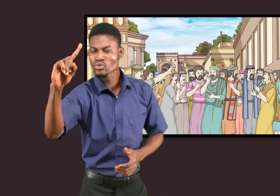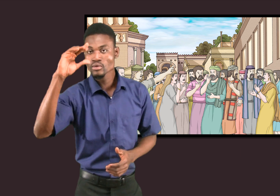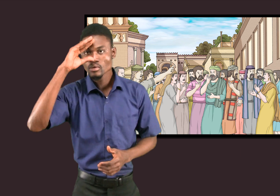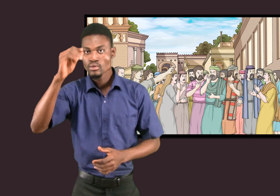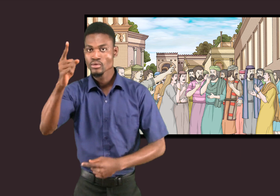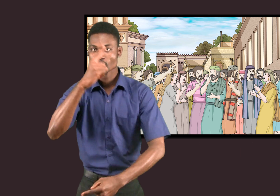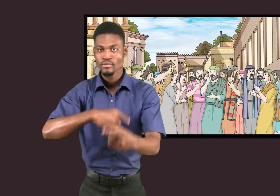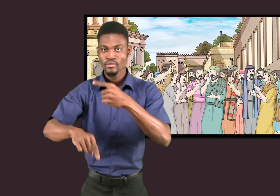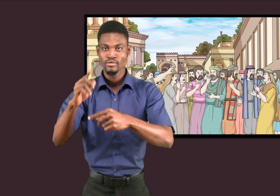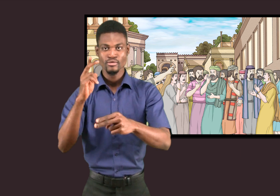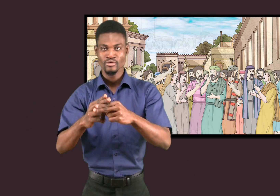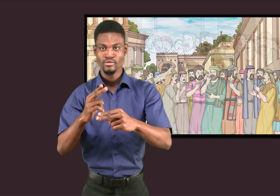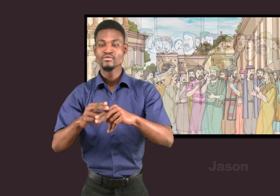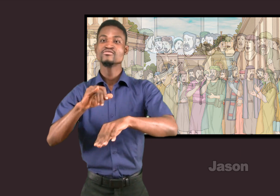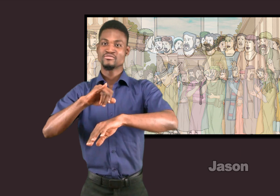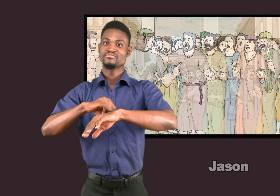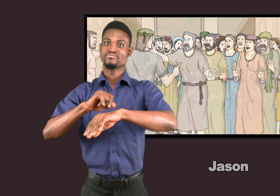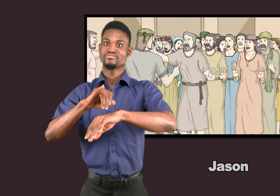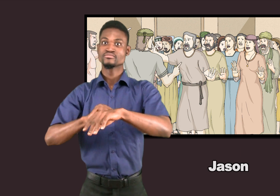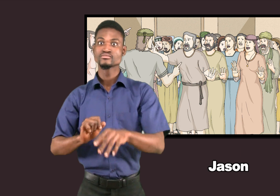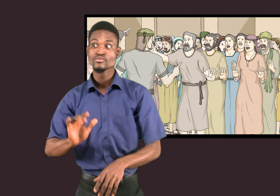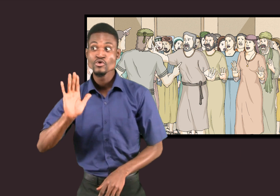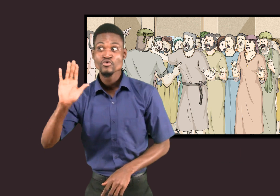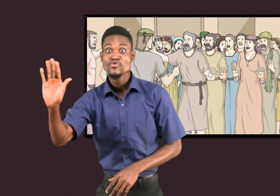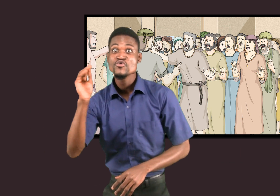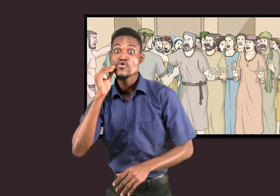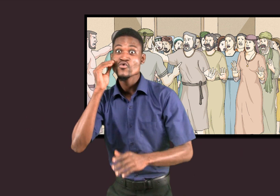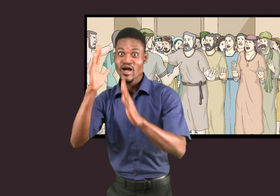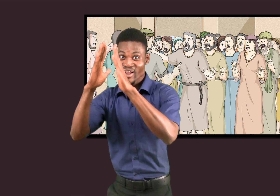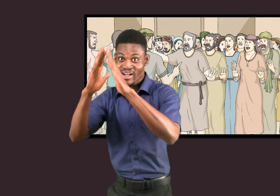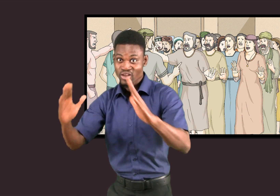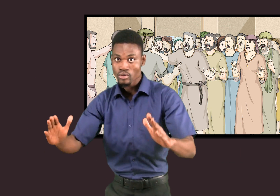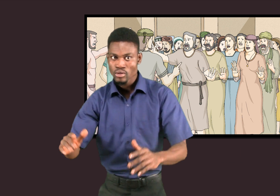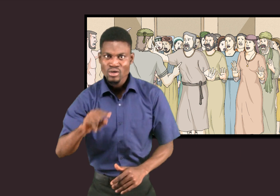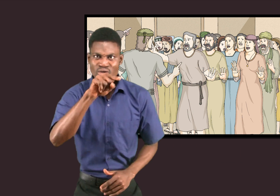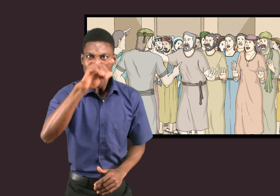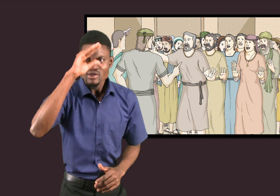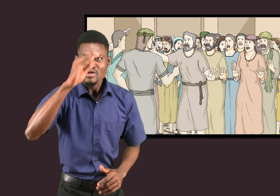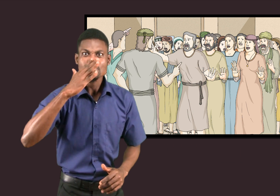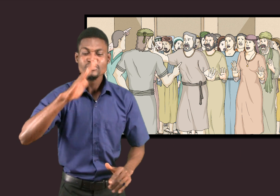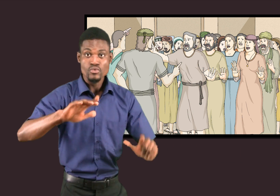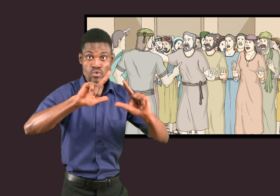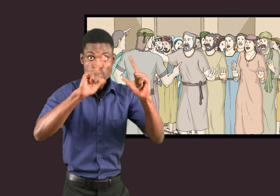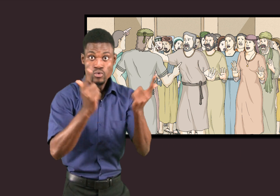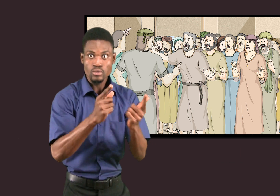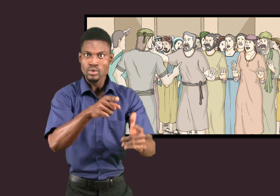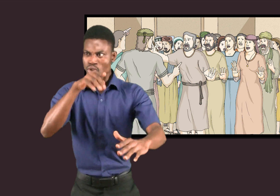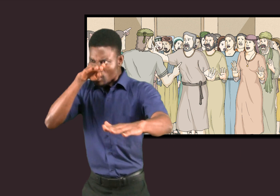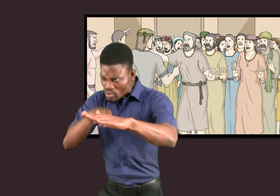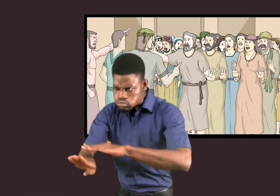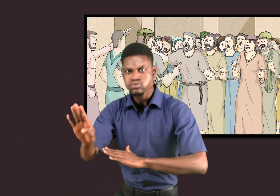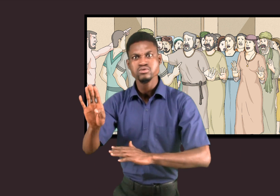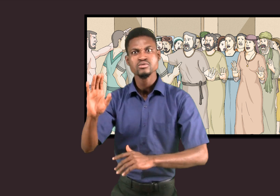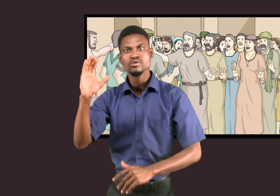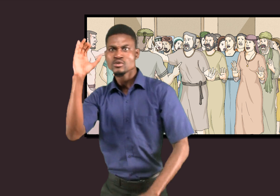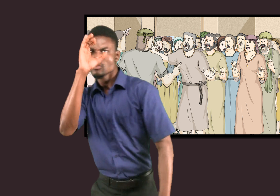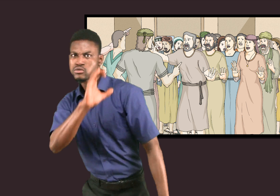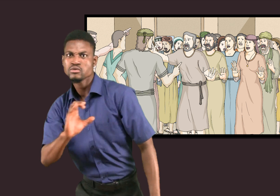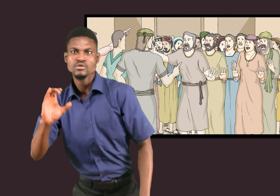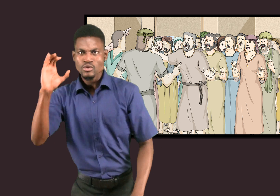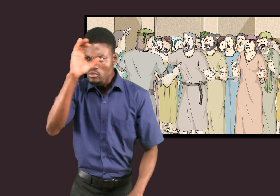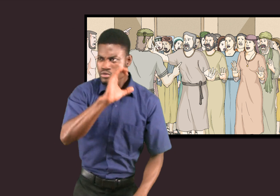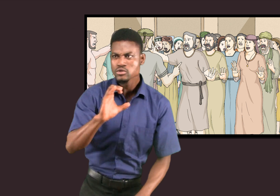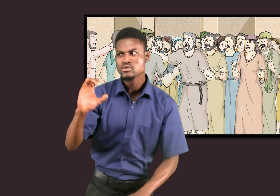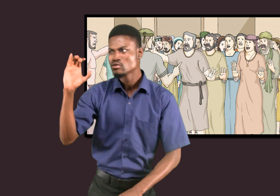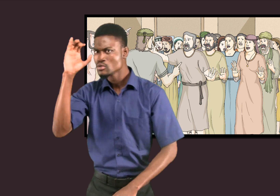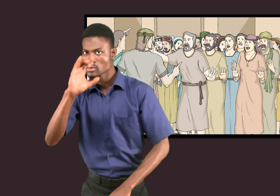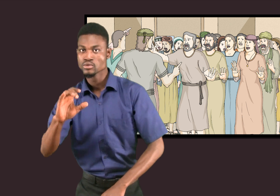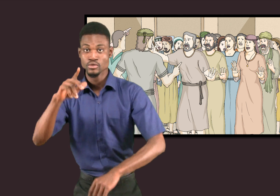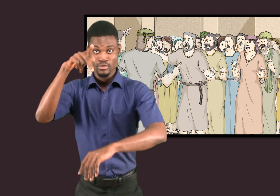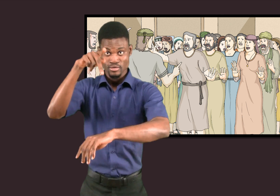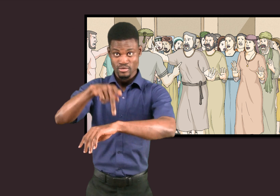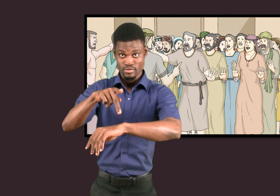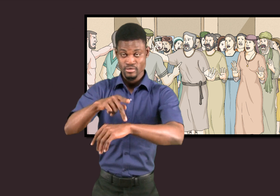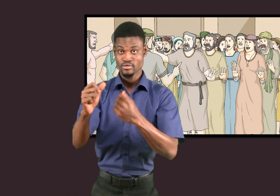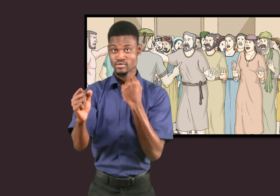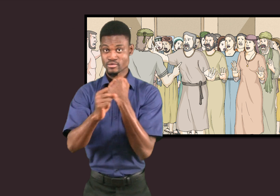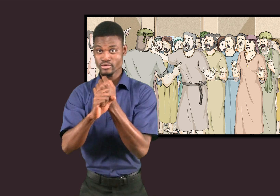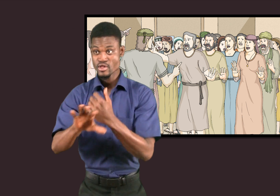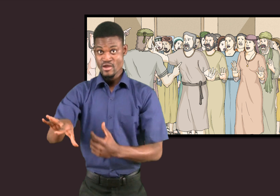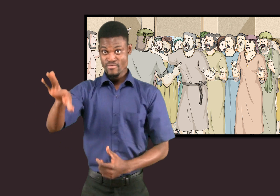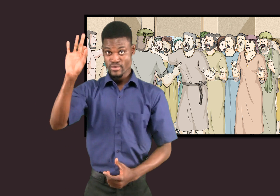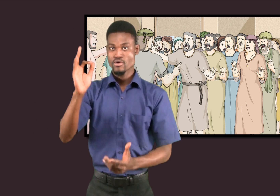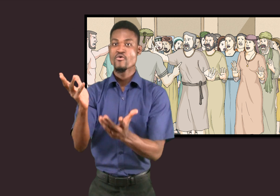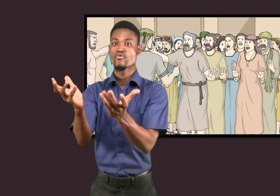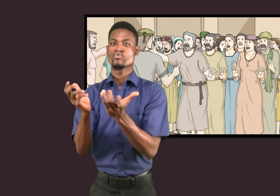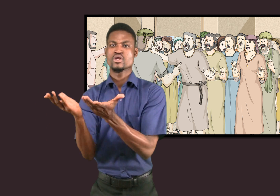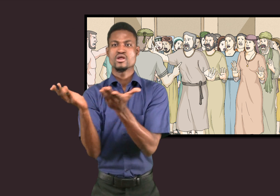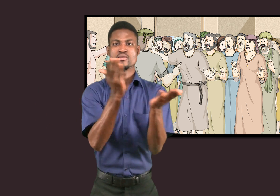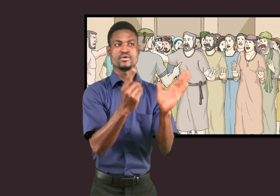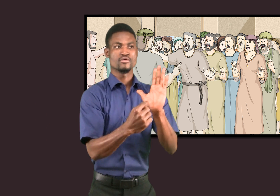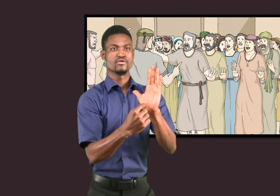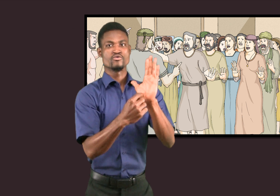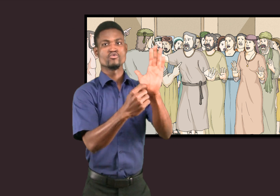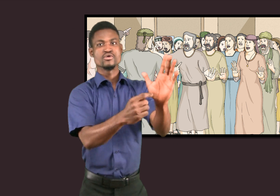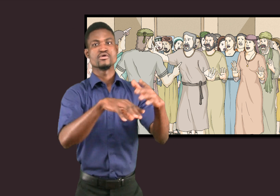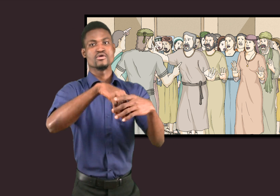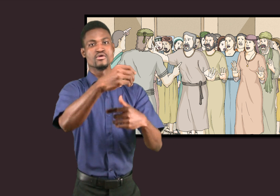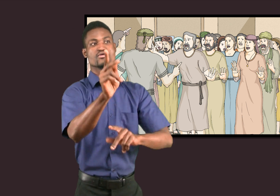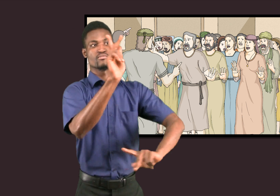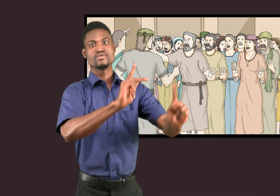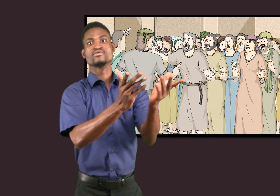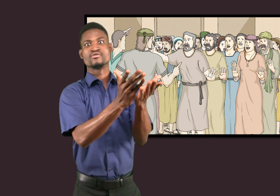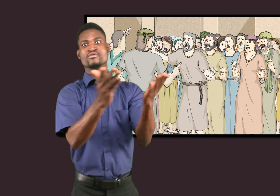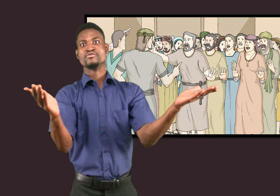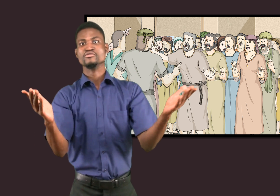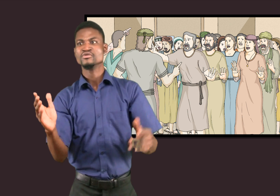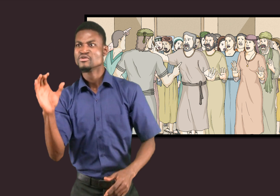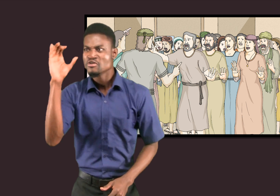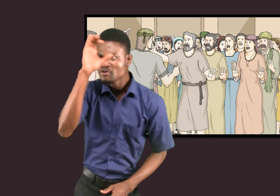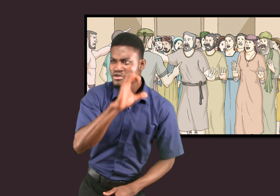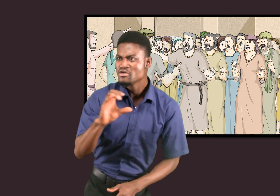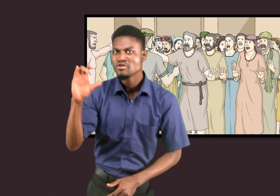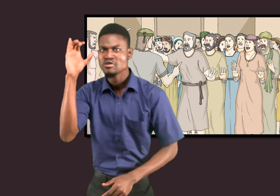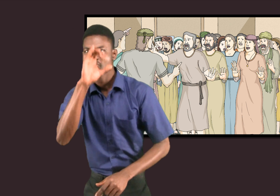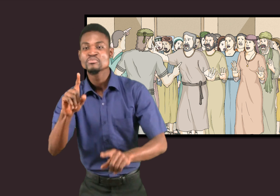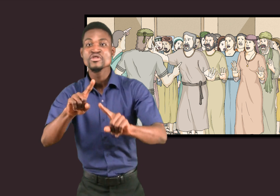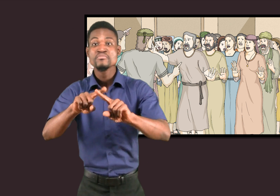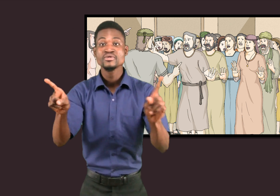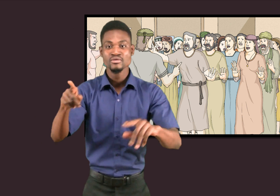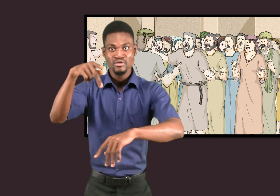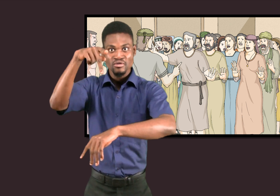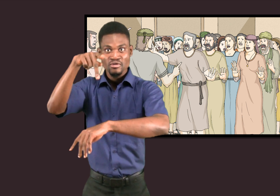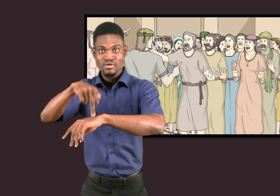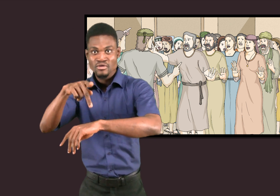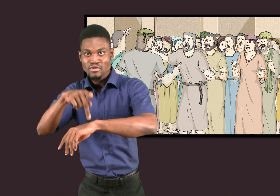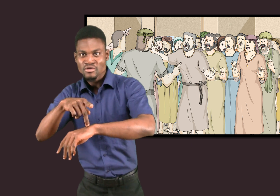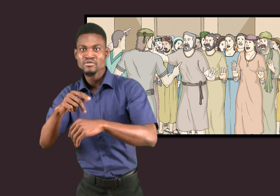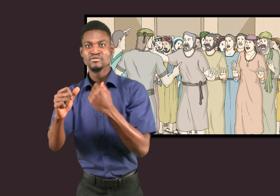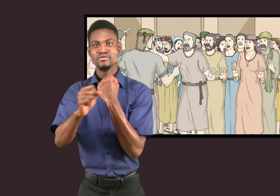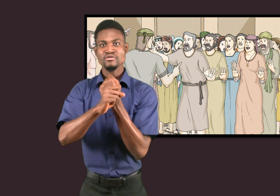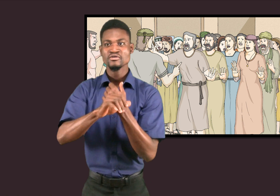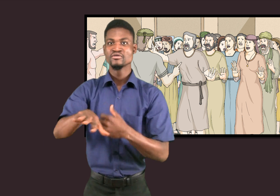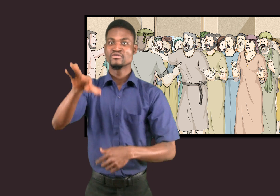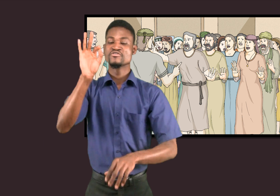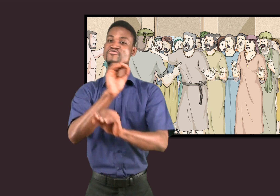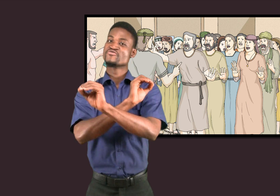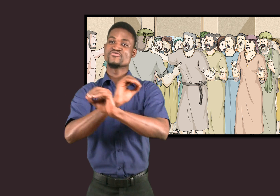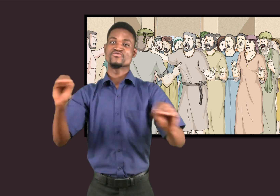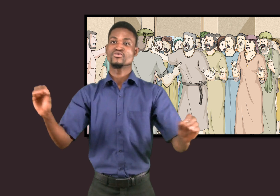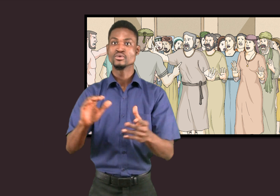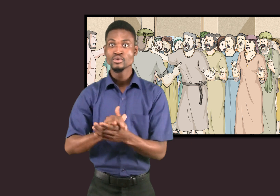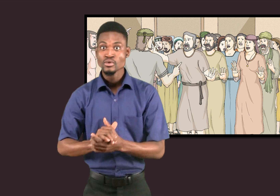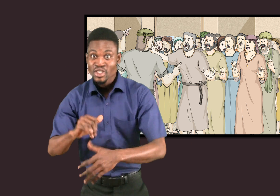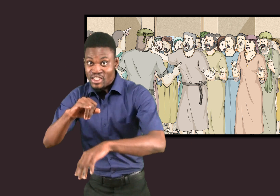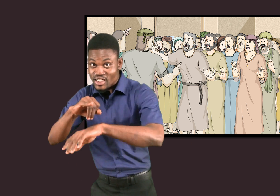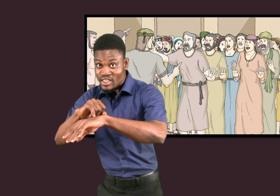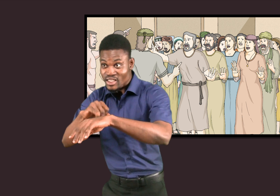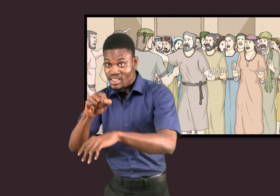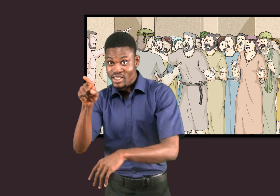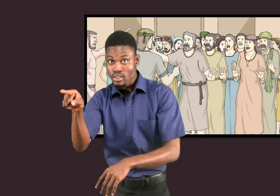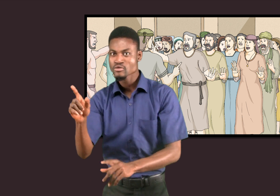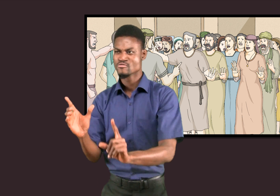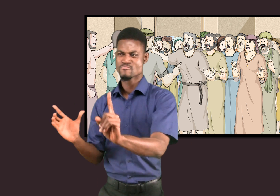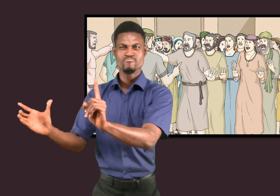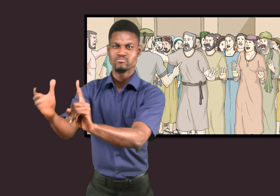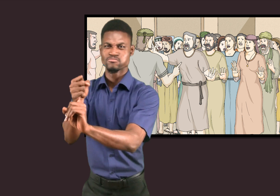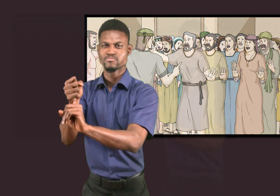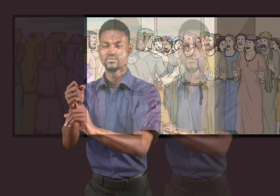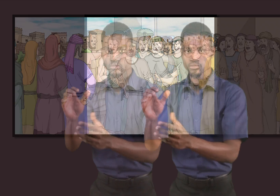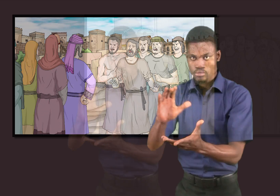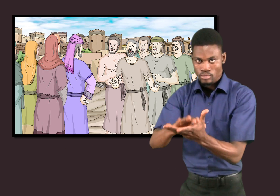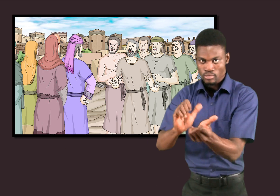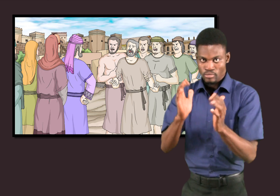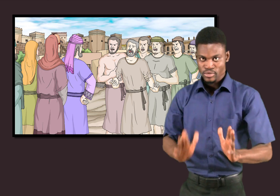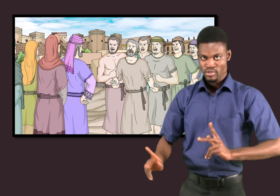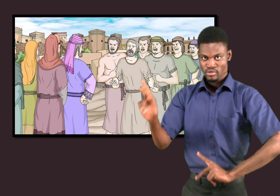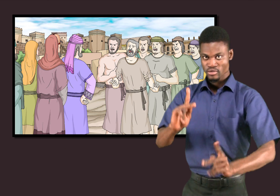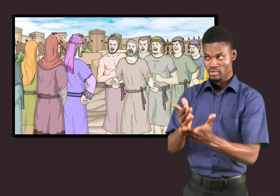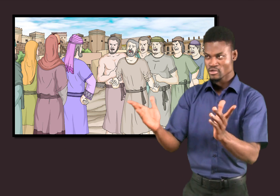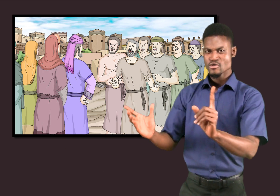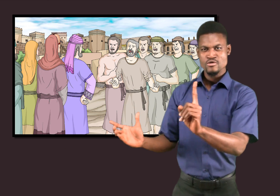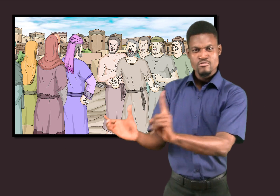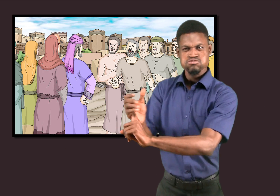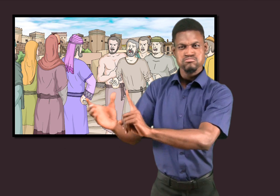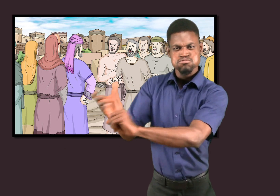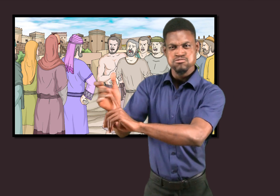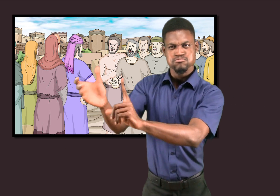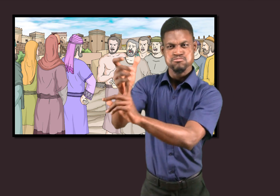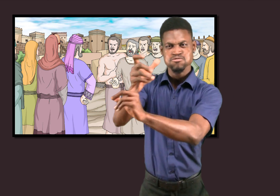They raided Jason’s house in search of Paul and Silas, hoping to bring them out to the people.